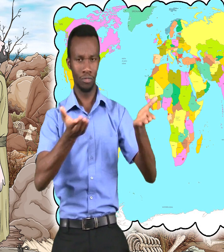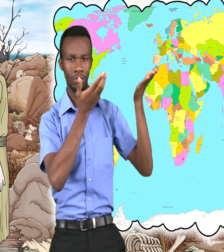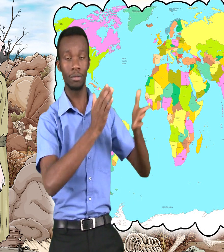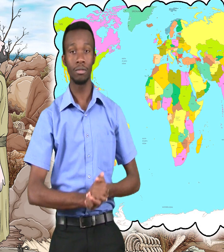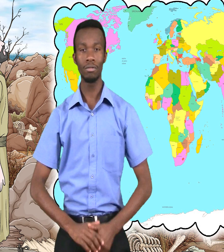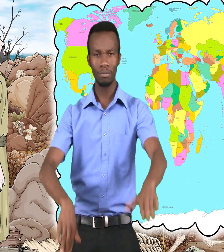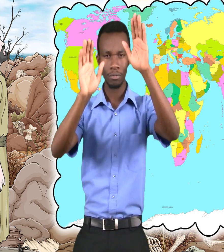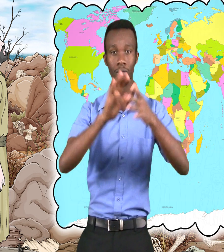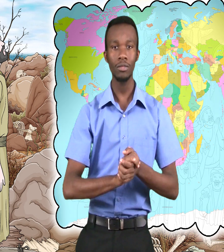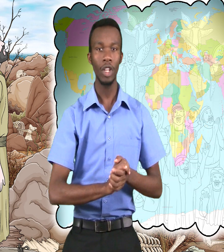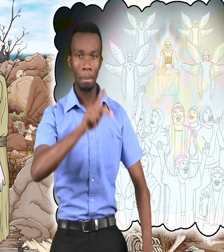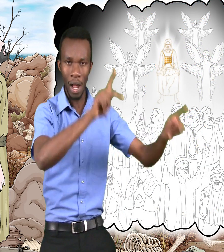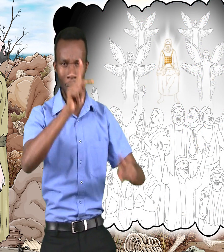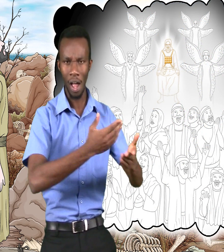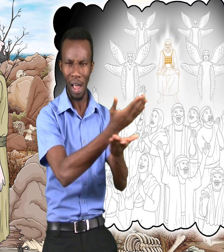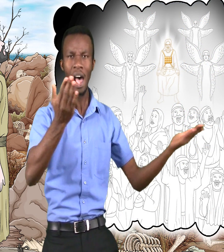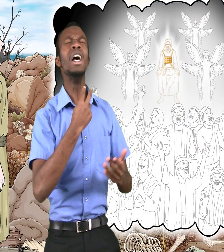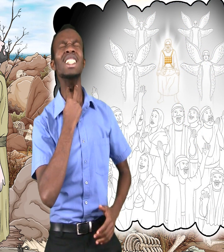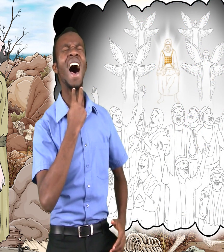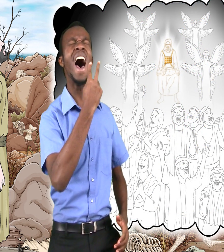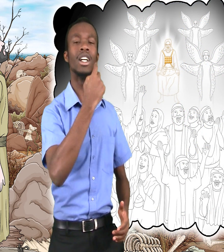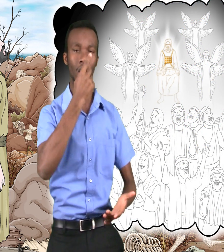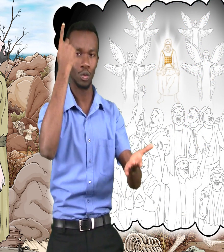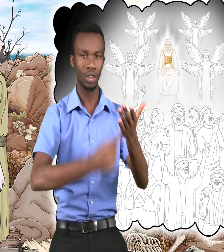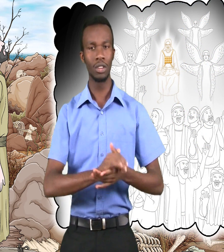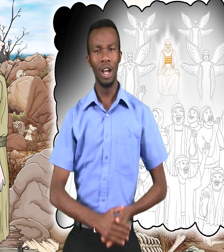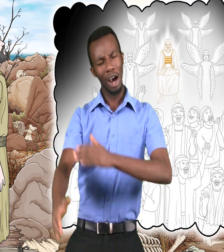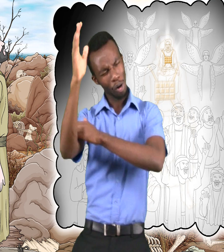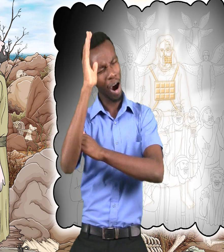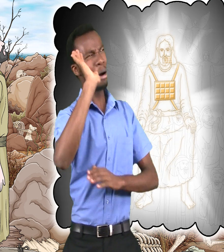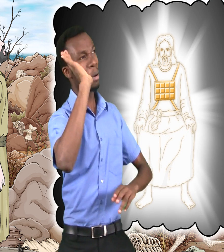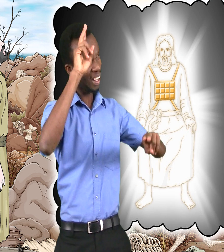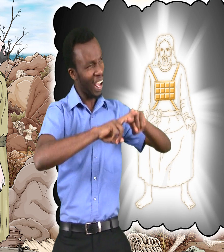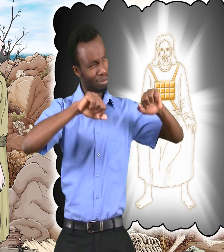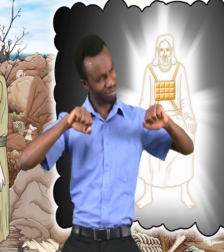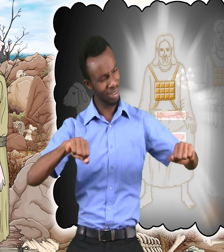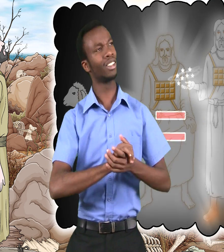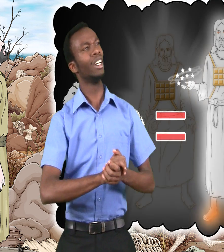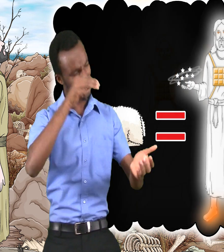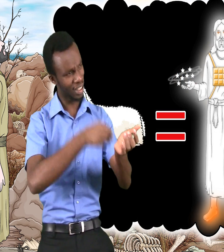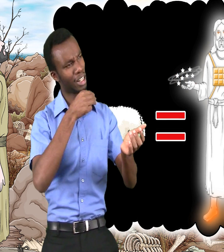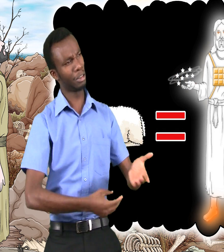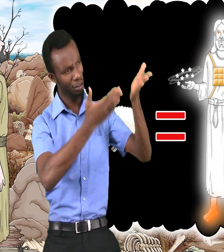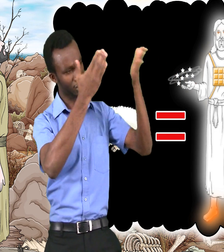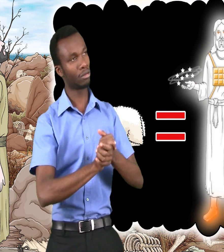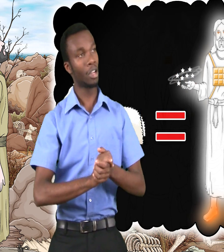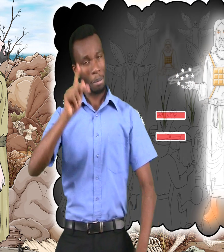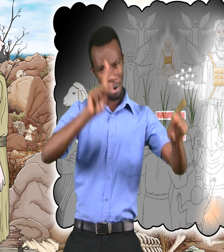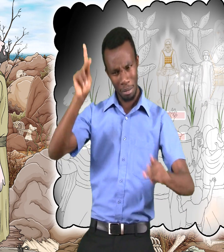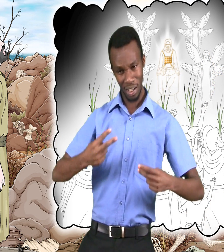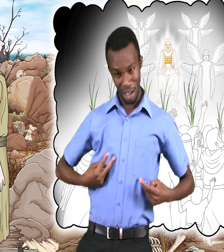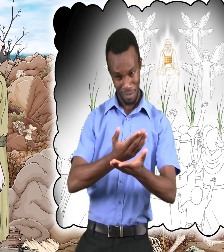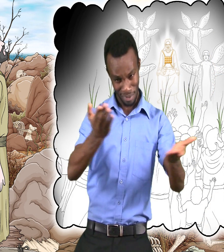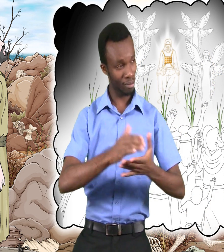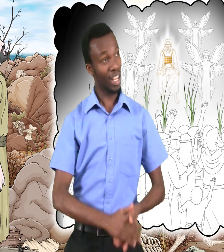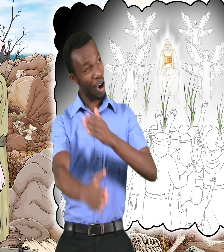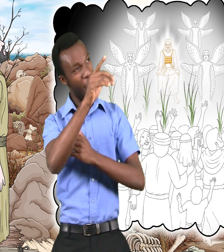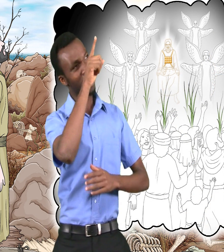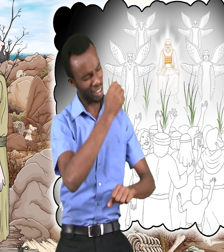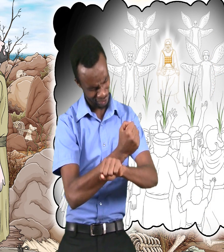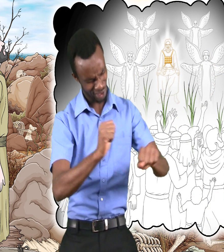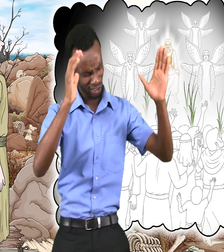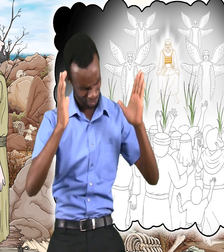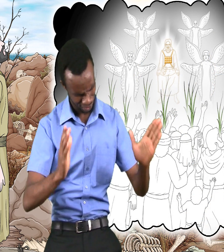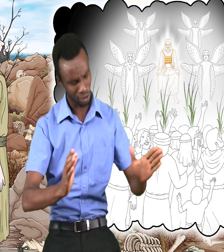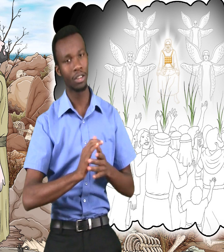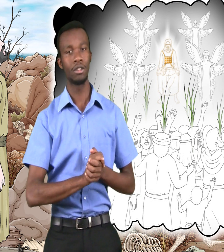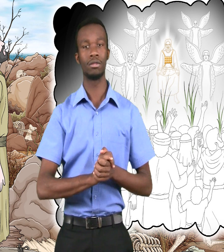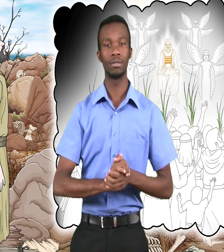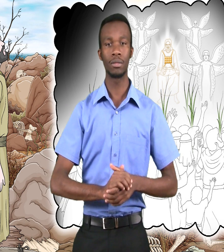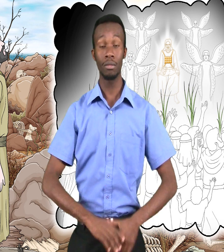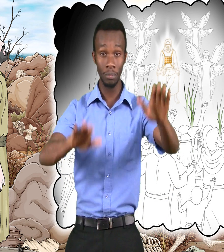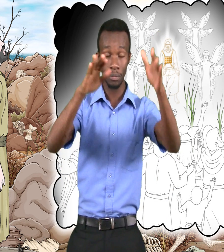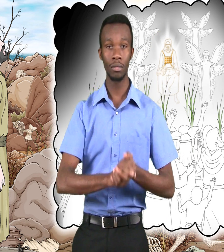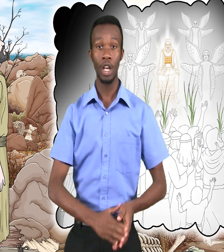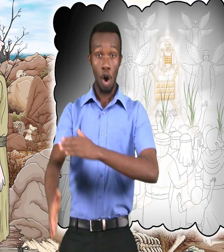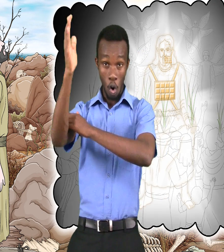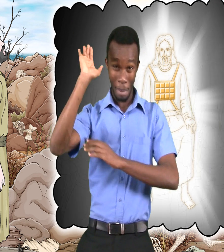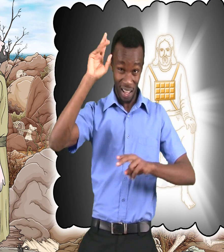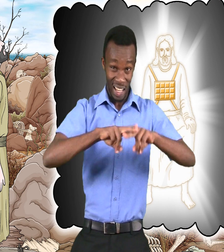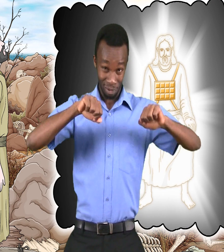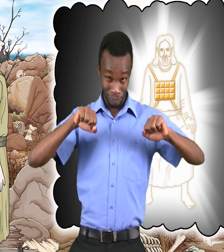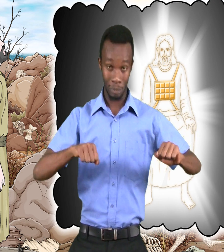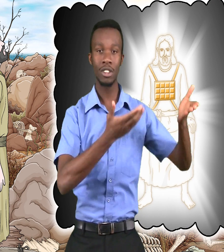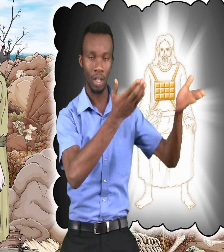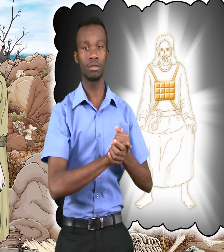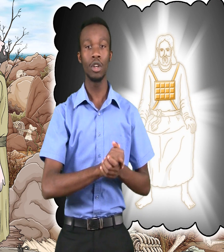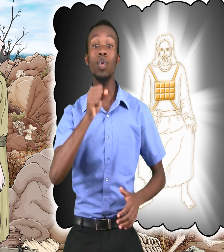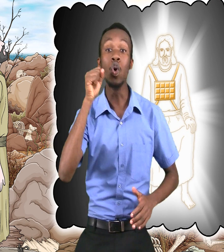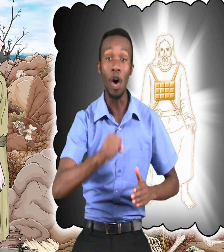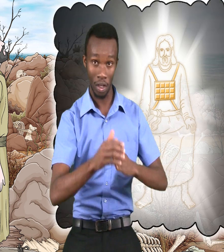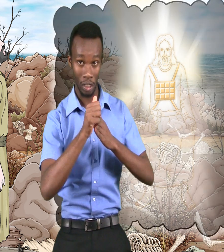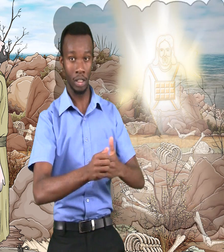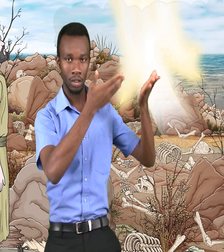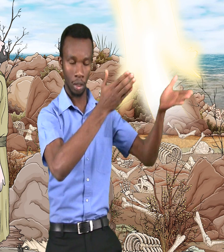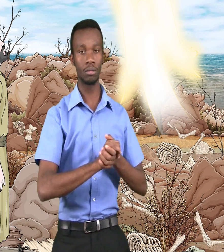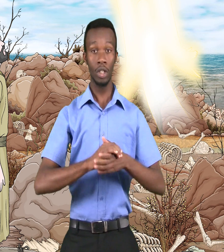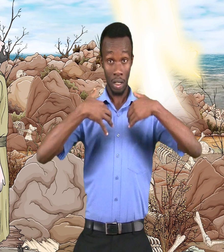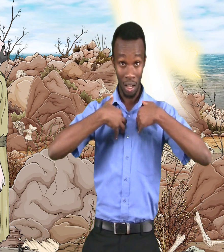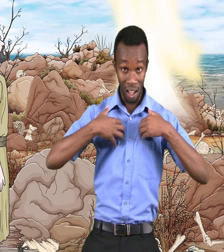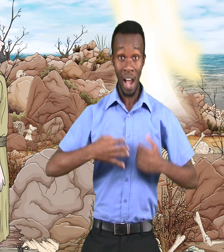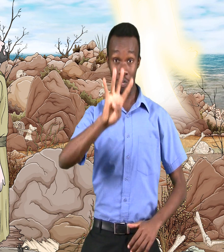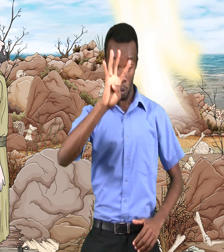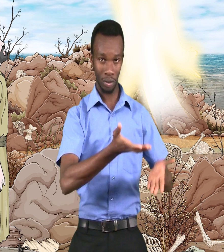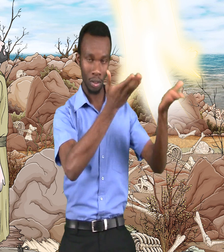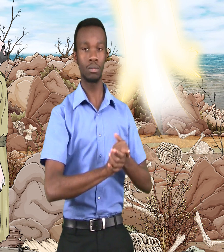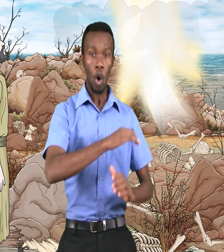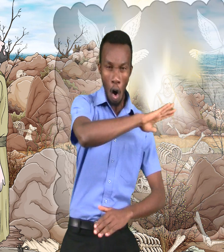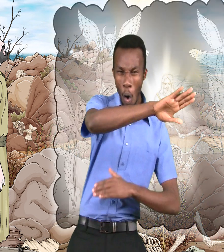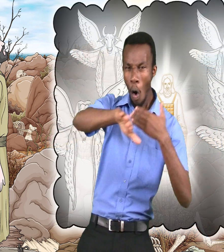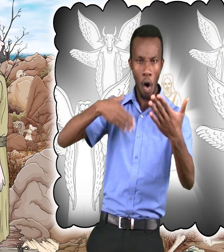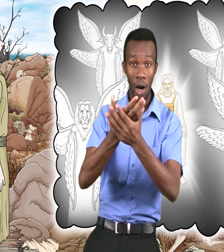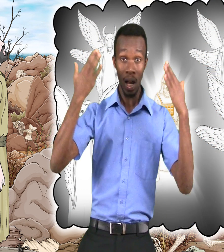And they cried out in a loud voice: “Salvation to our God, who sits on the throne, and to the Lamb!”